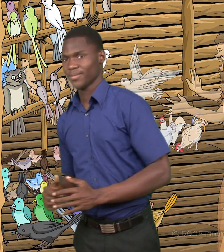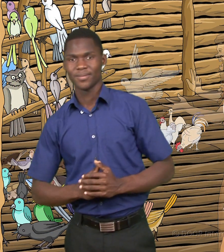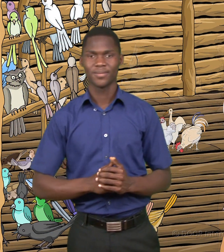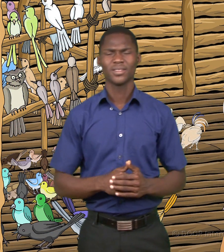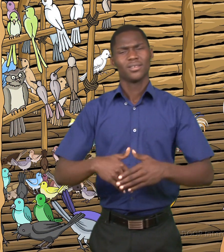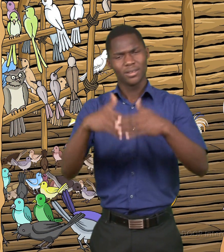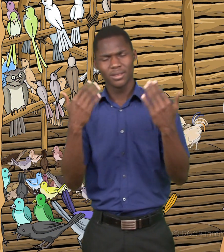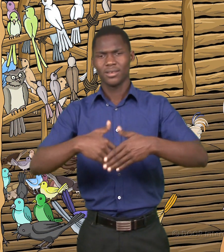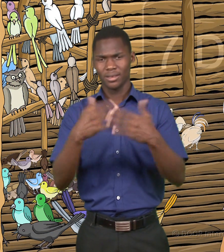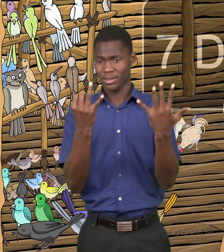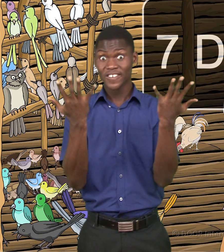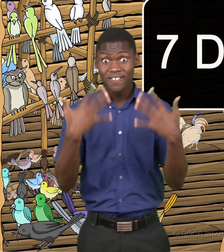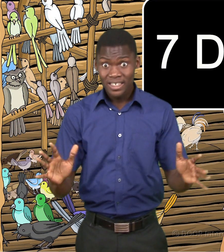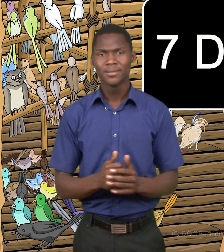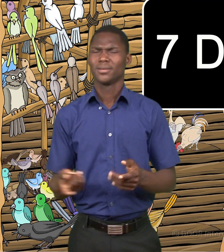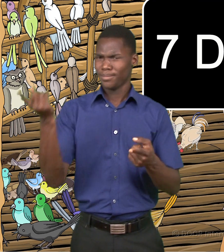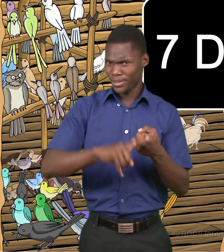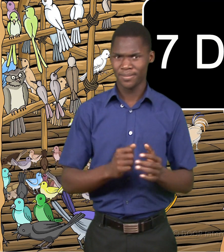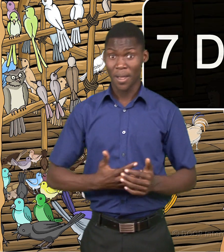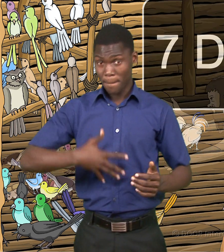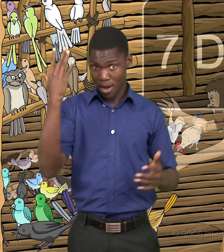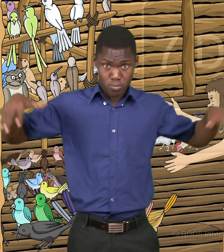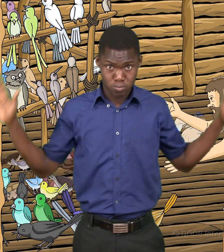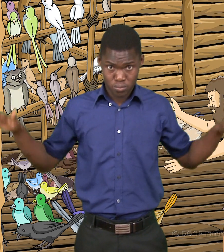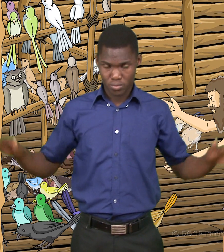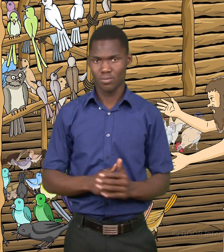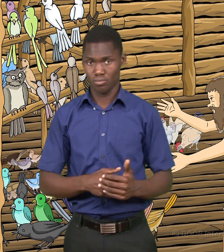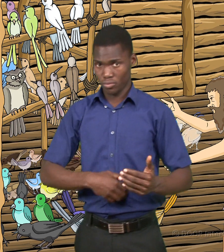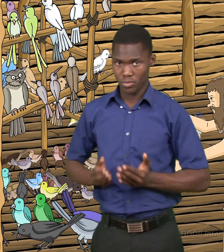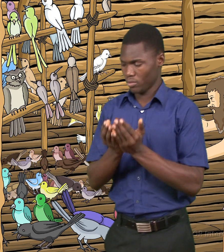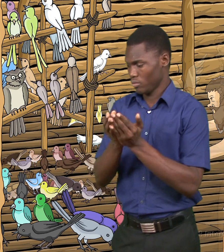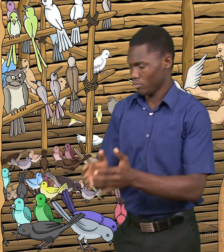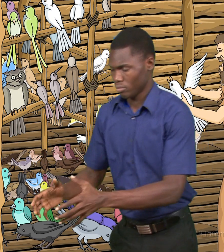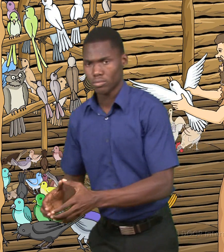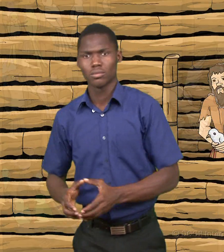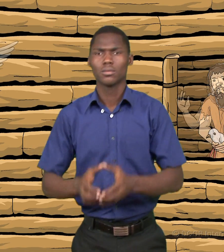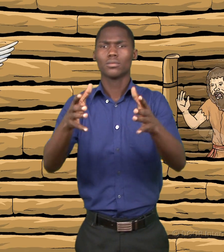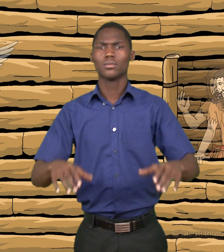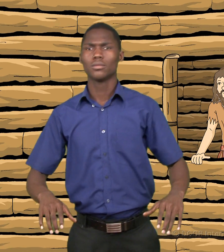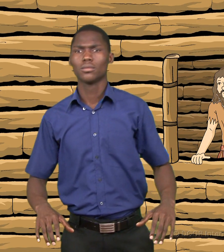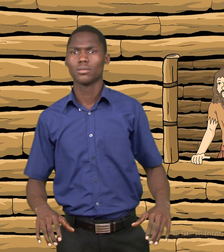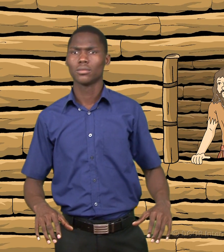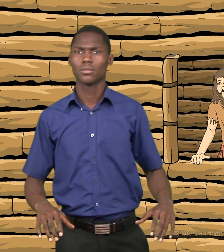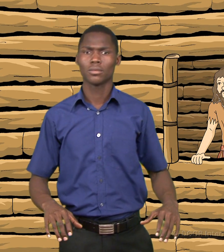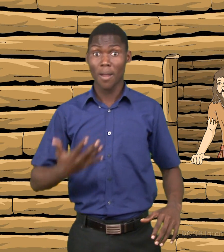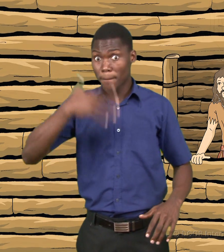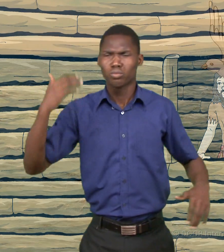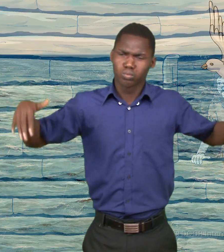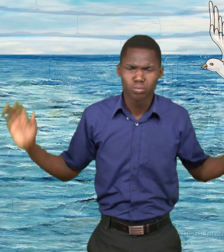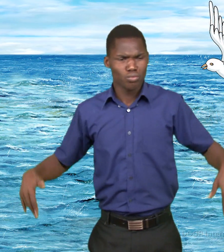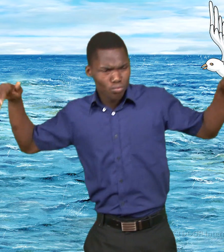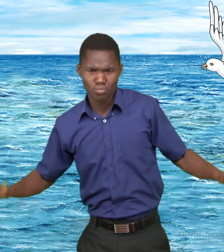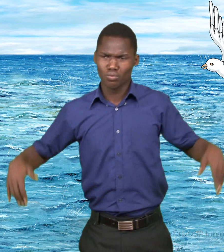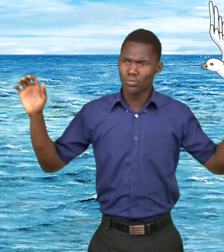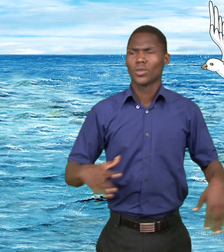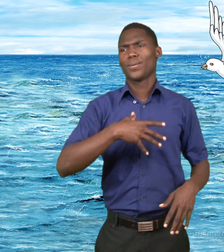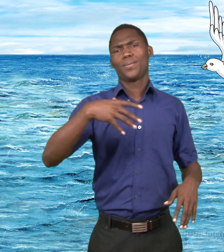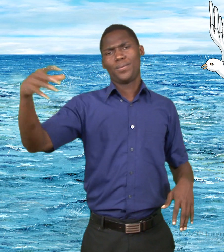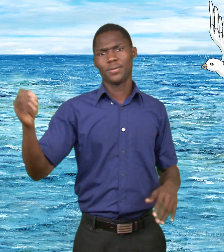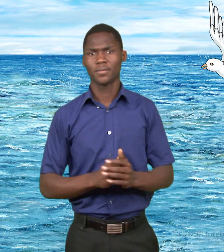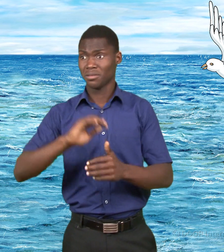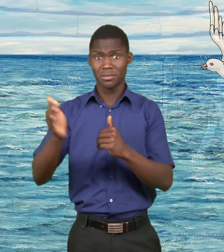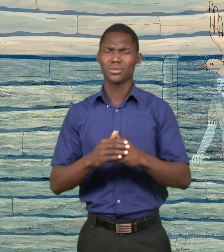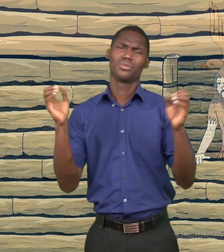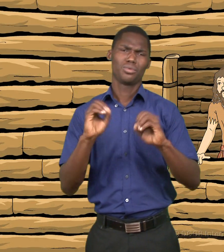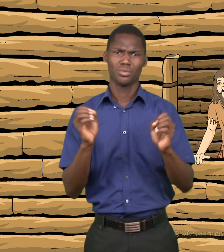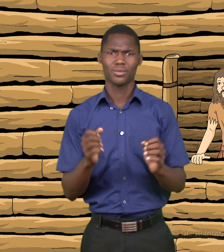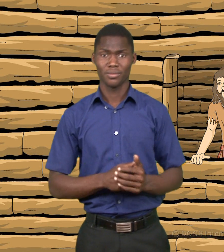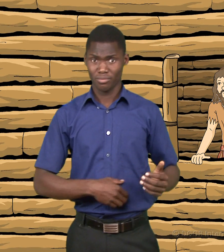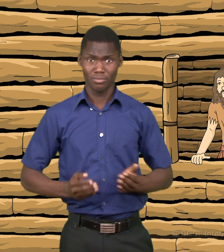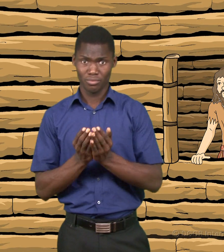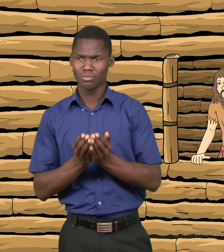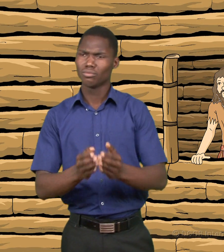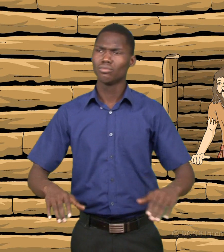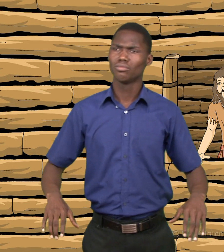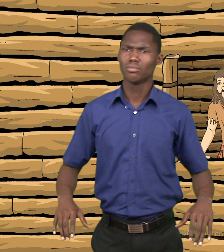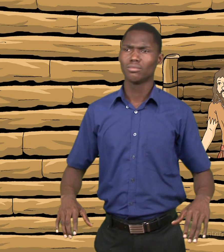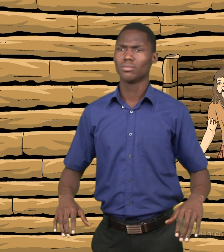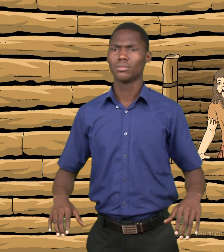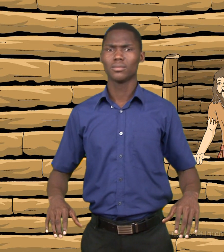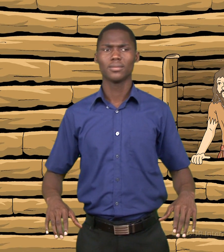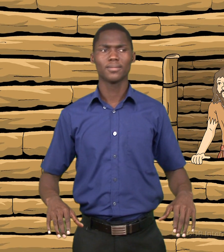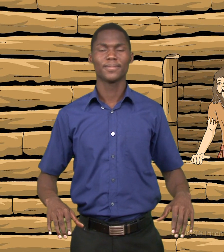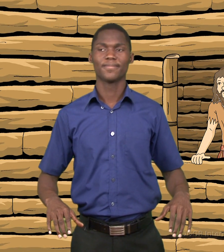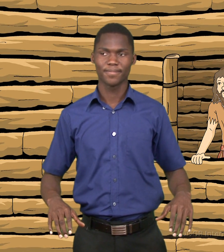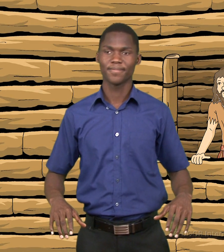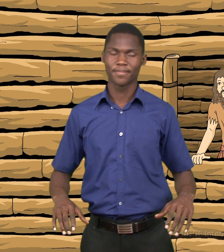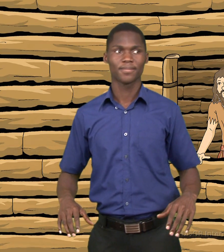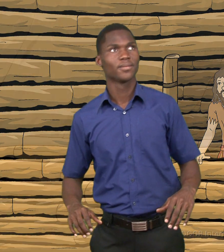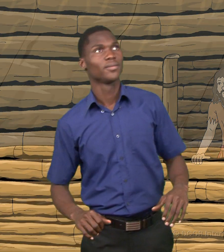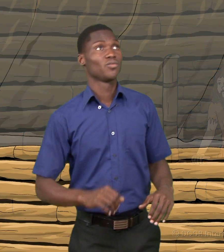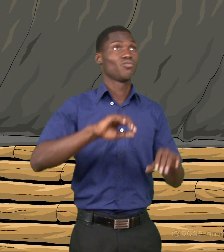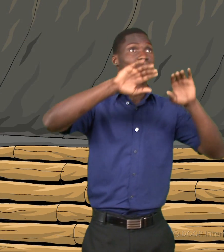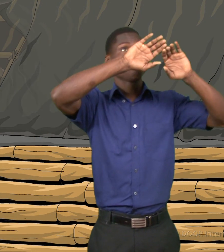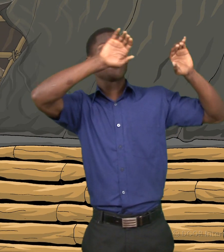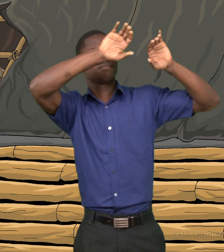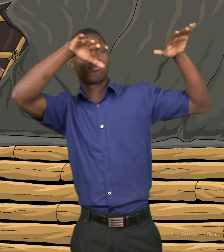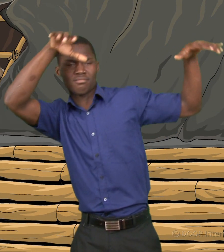And Noah waited seven more days and sent out the dove again, but this time she did not return to him. In Noah’s six hundred and first year, on the first day of the first month, the waters had dried up from the earth.